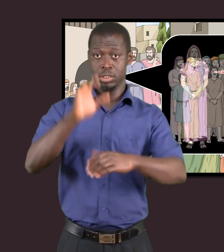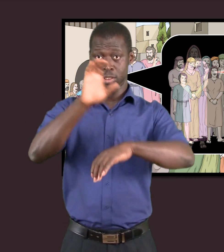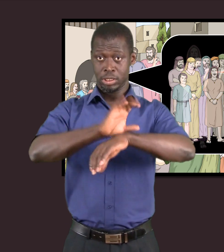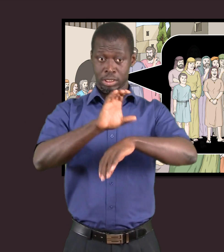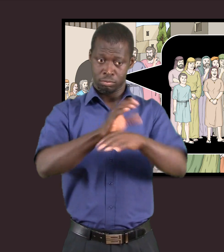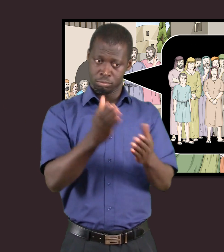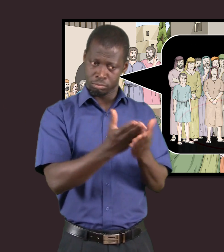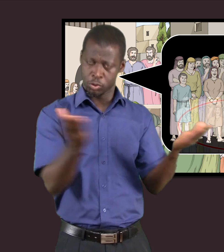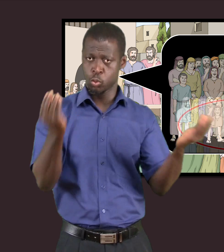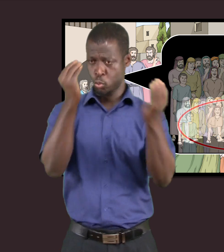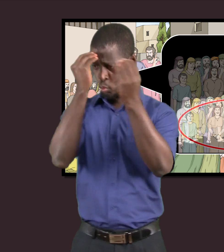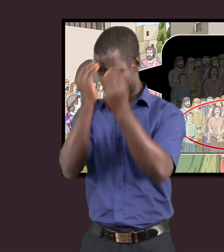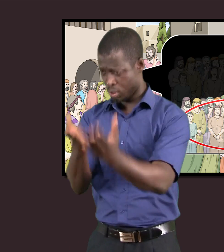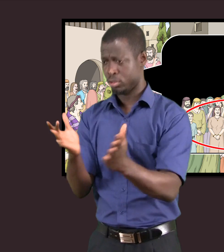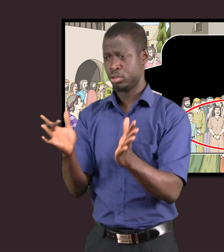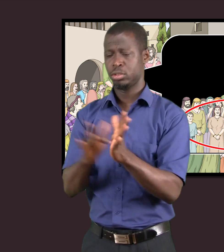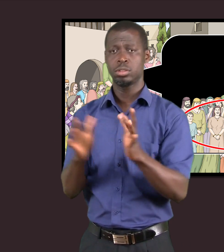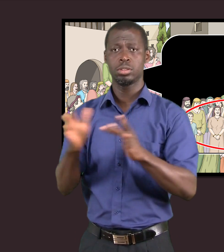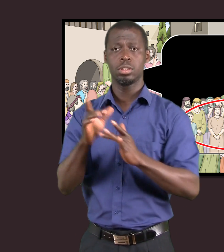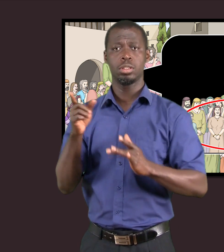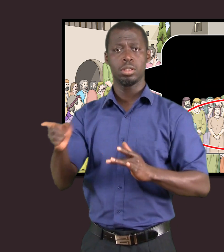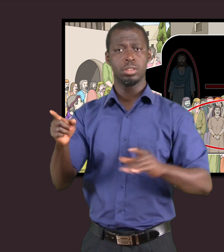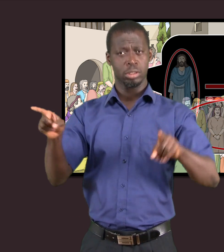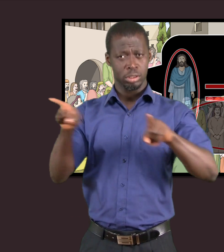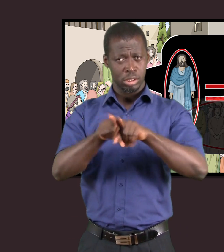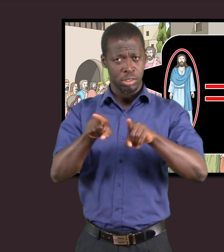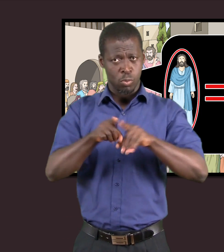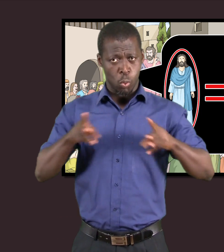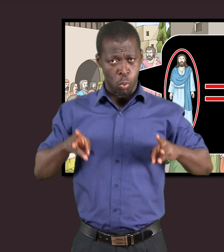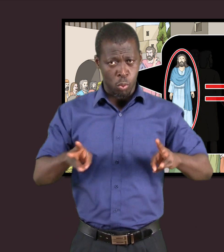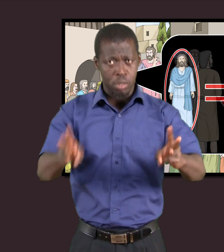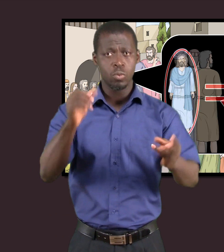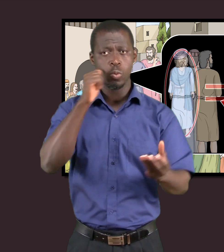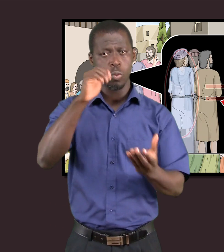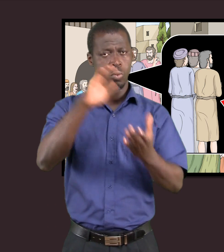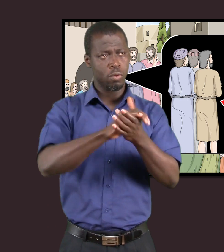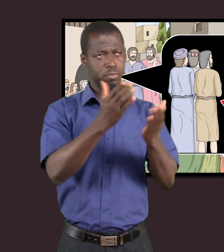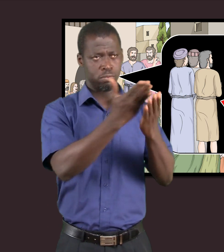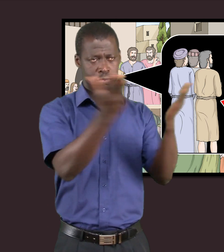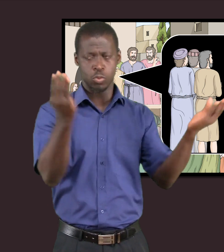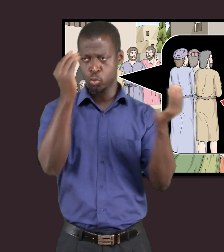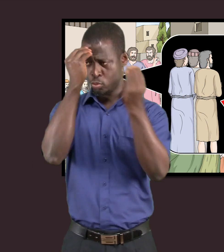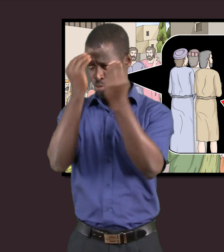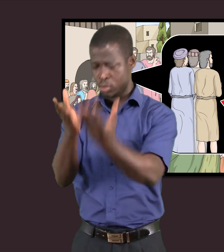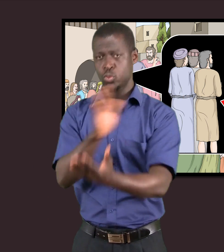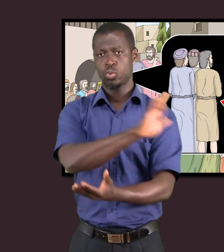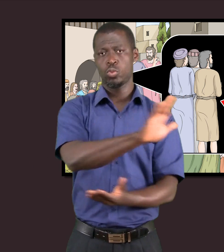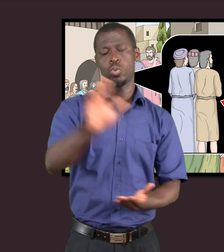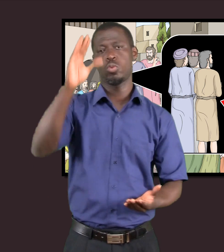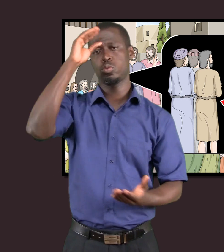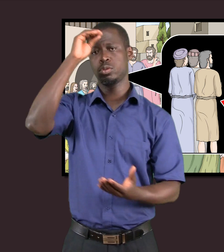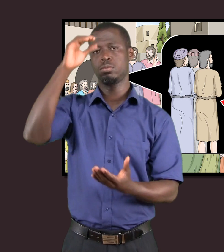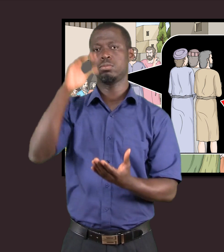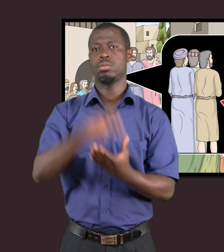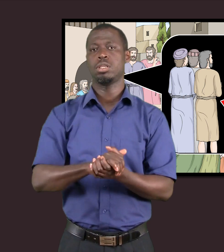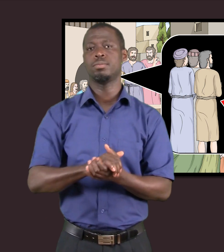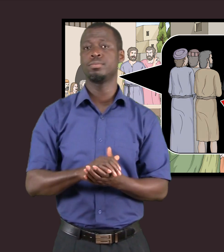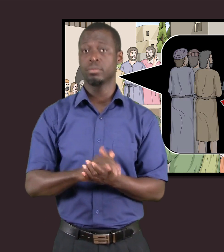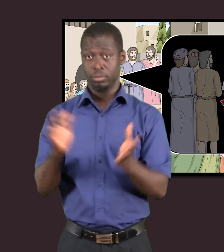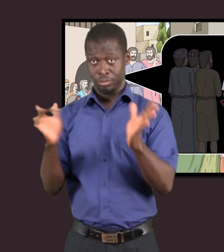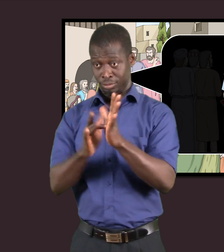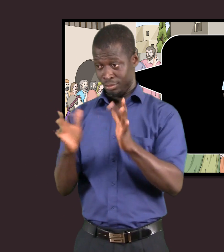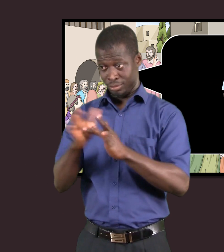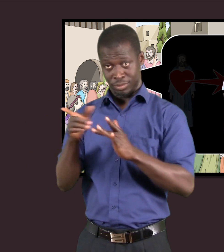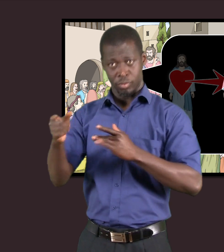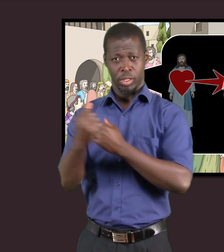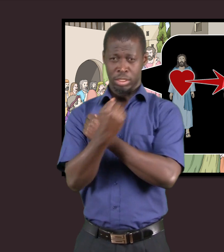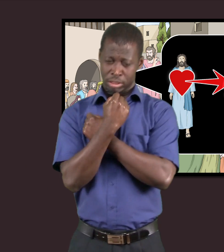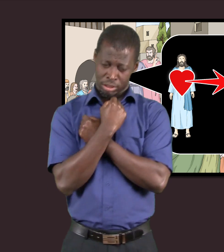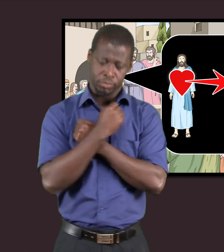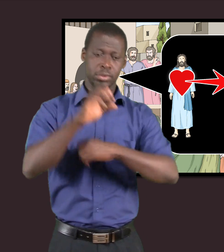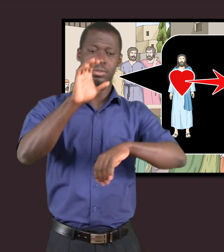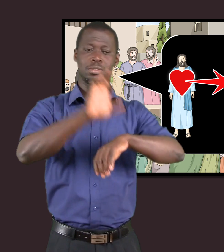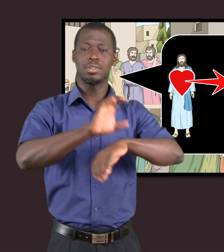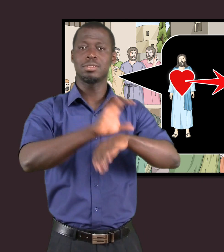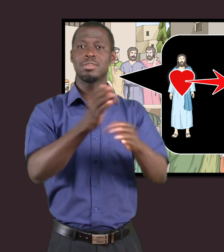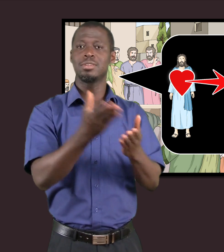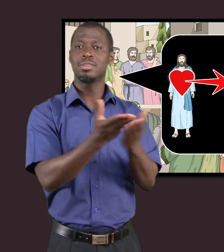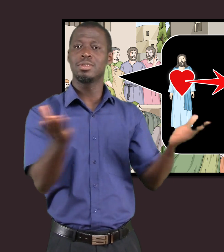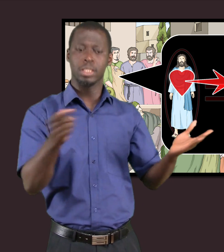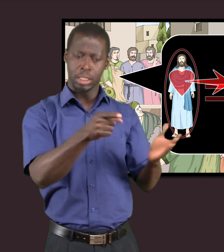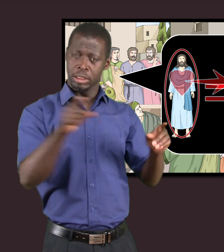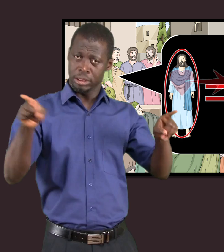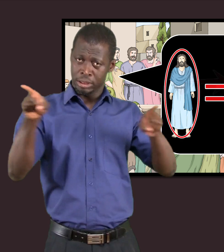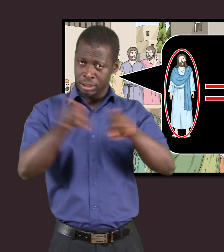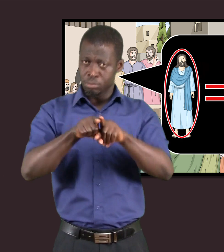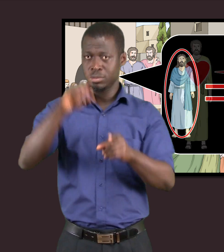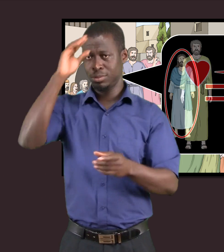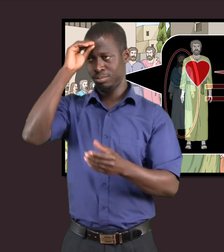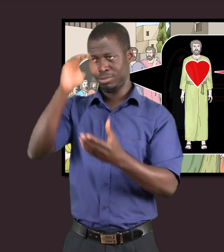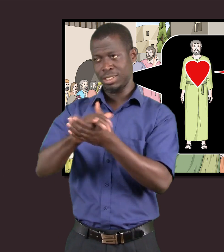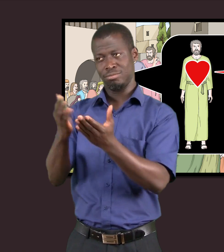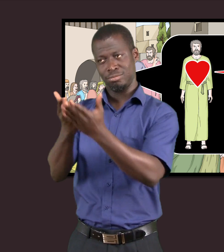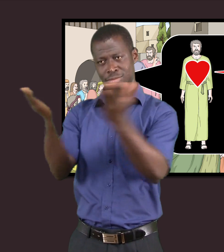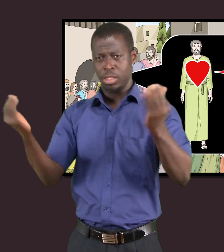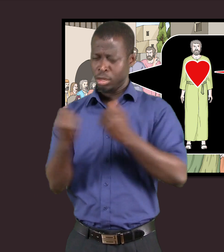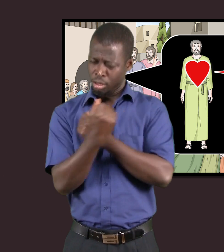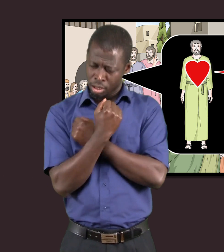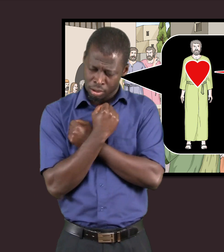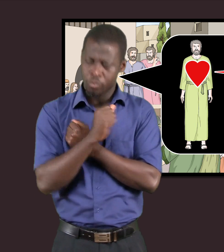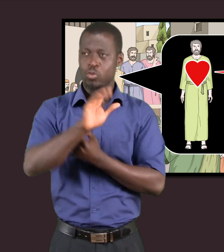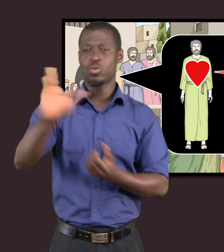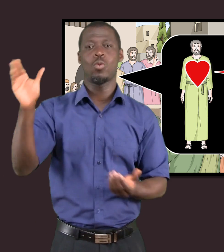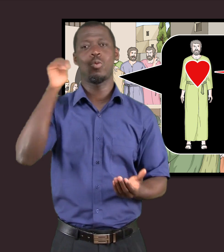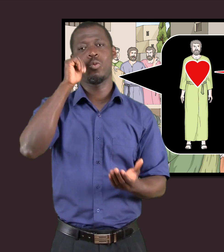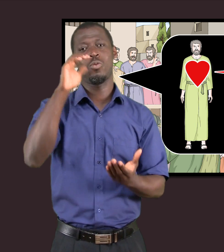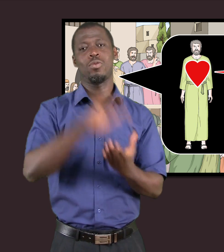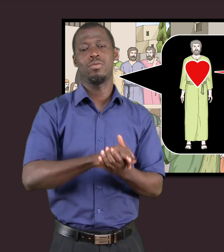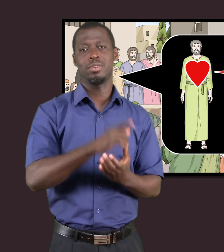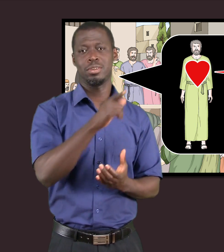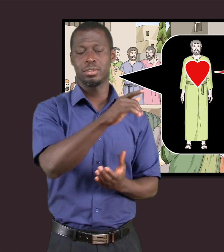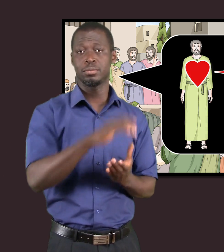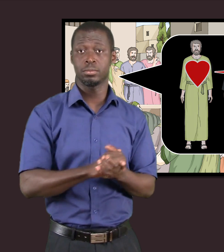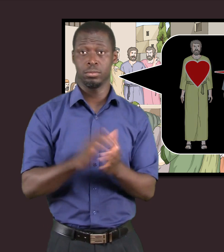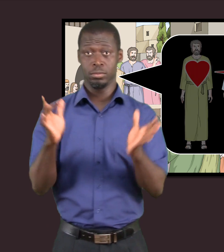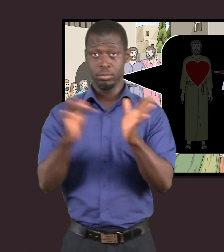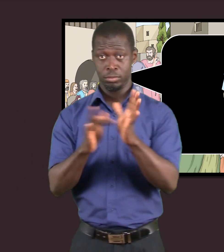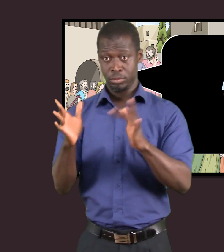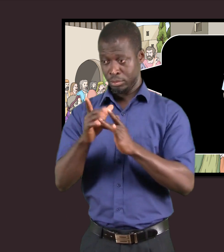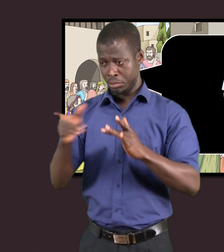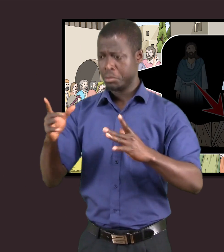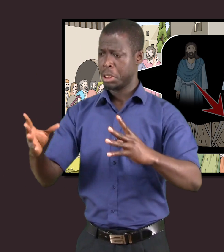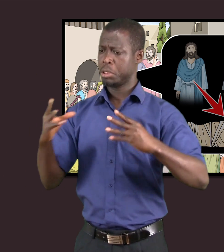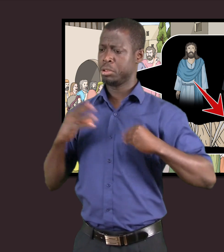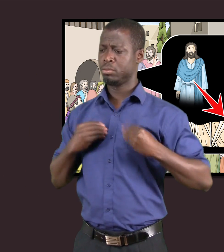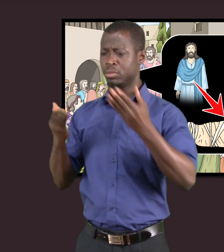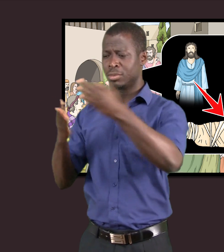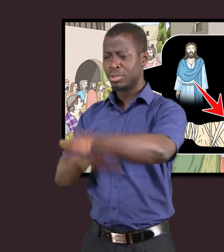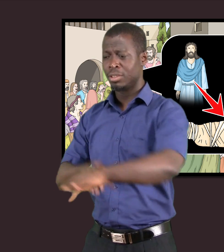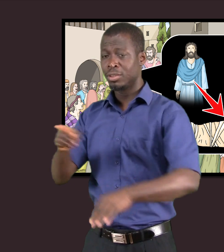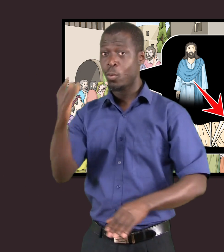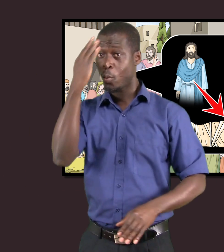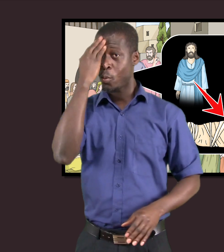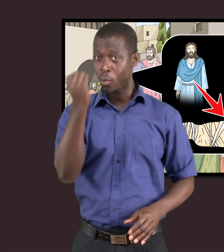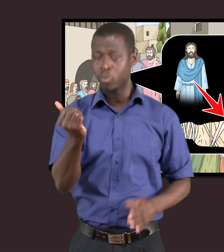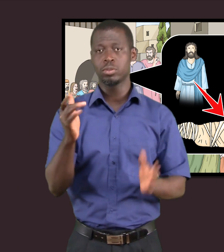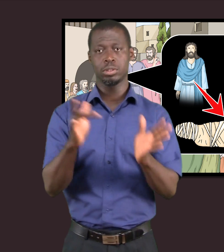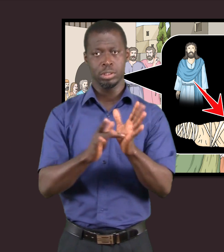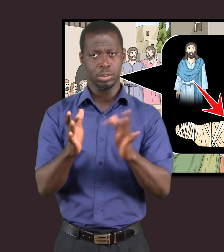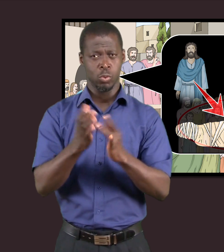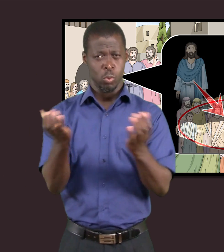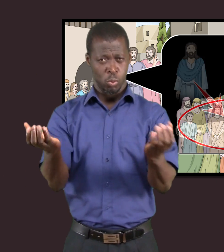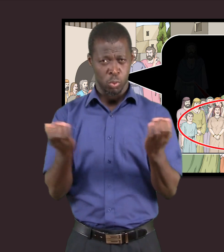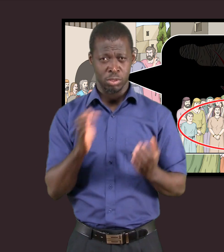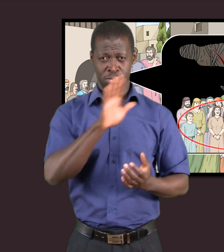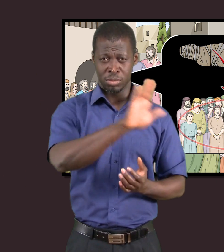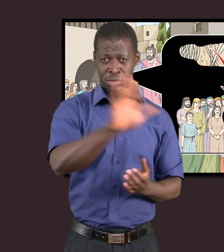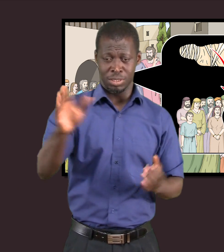Now as the church submits to Christ, so also wives should submit to their husbands in everything.